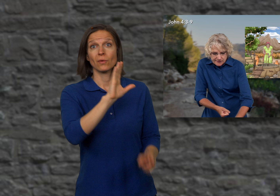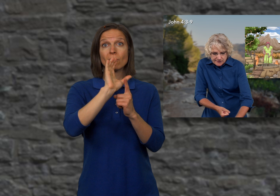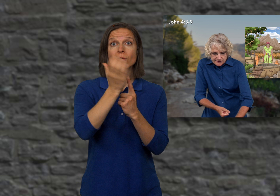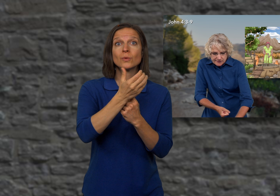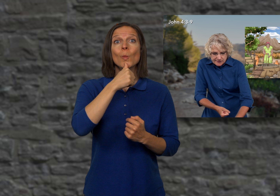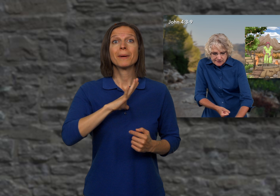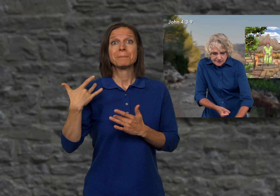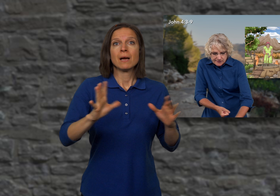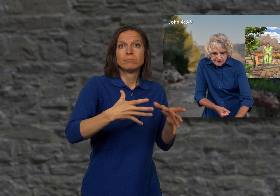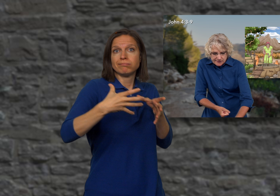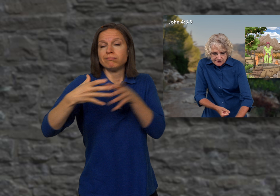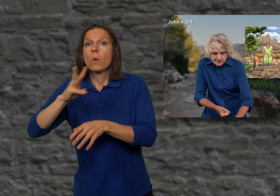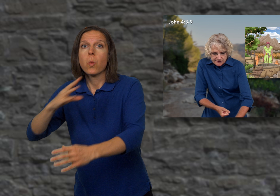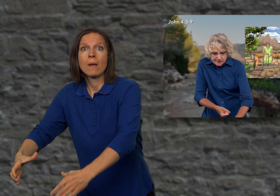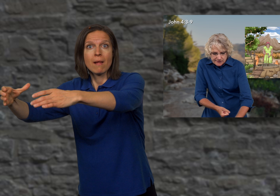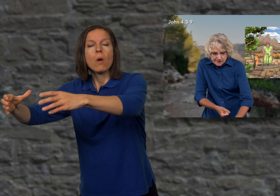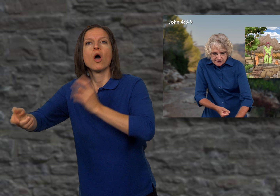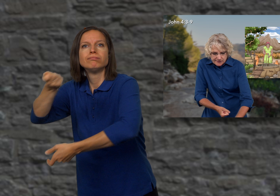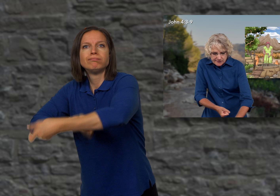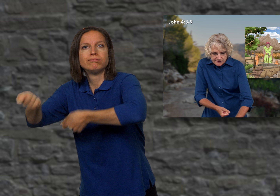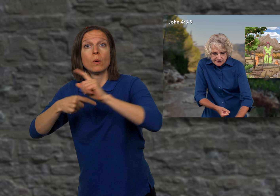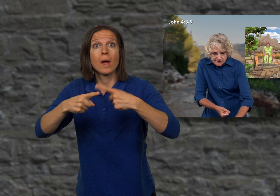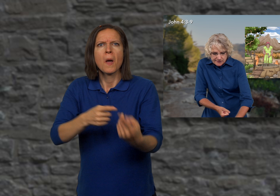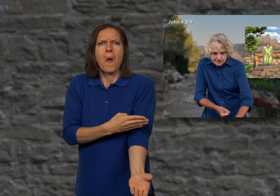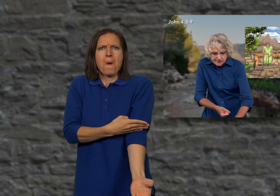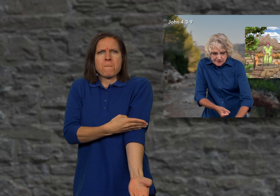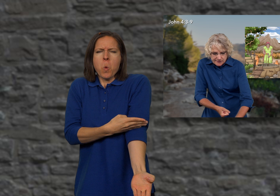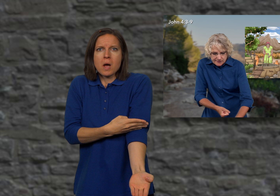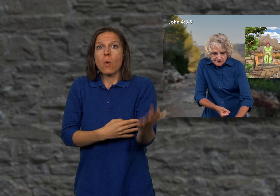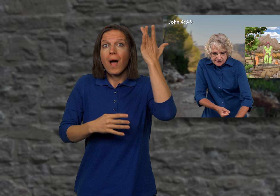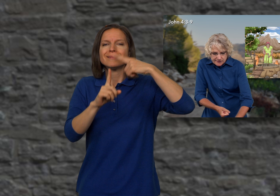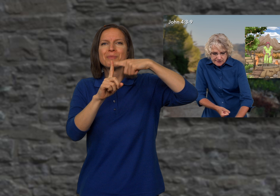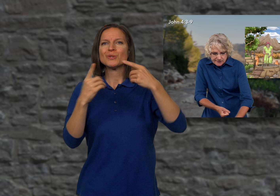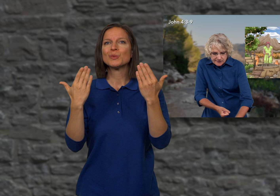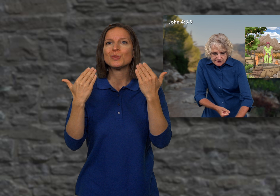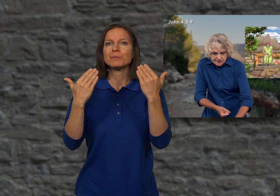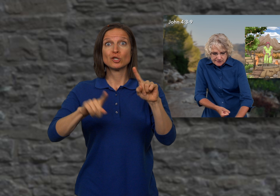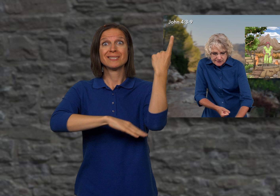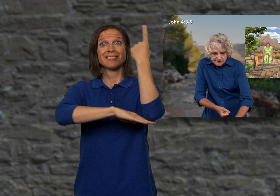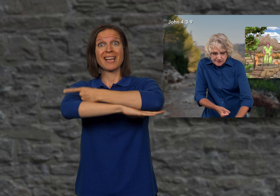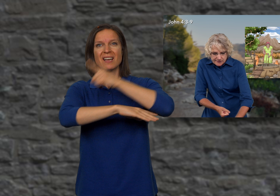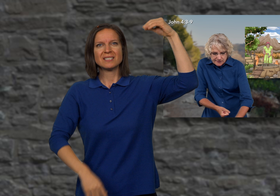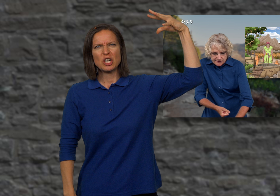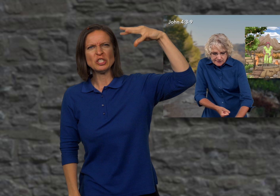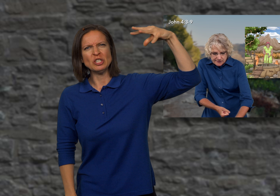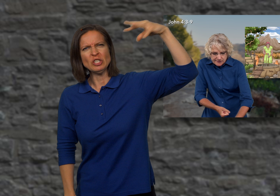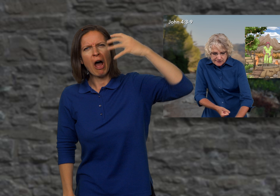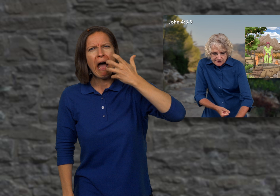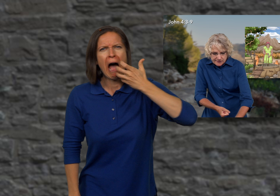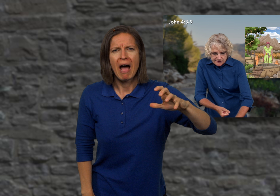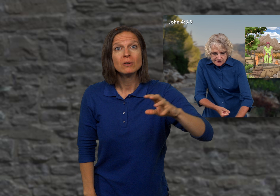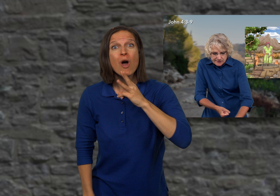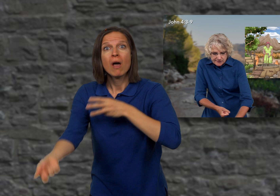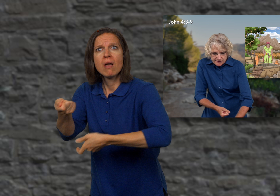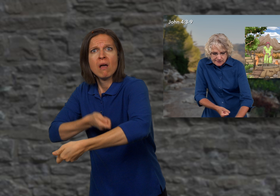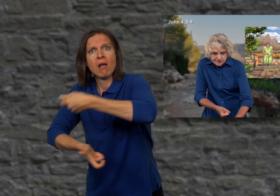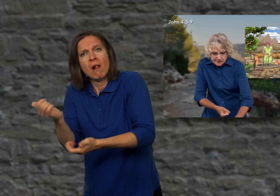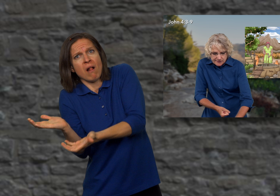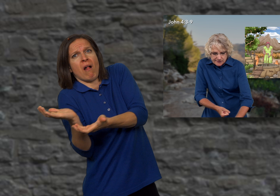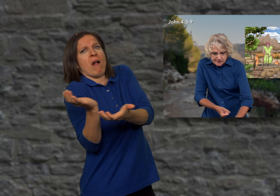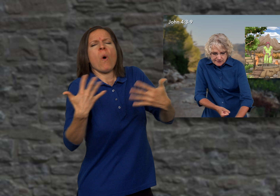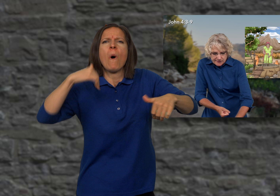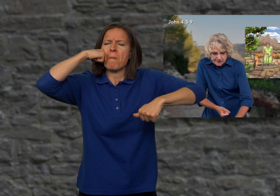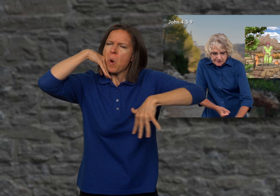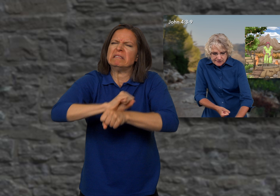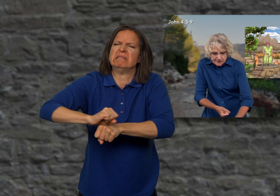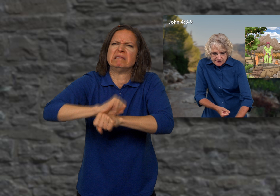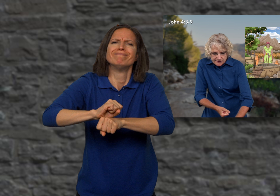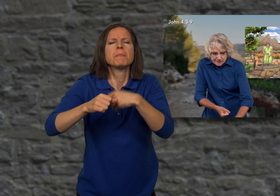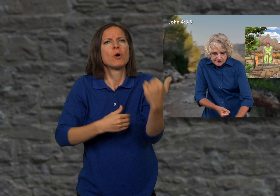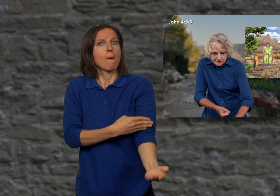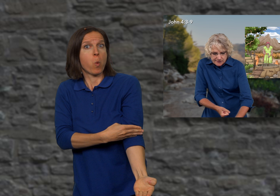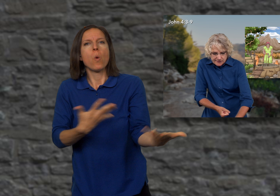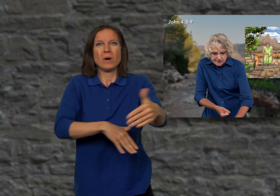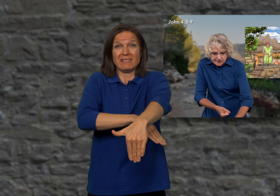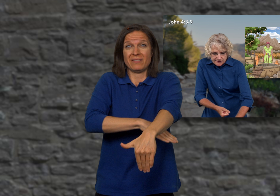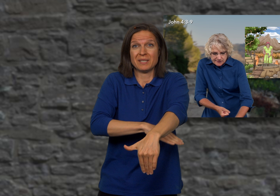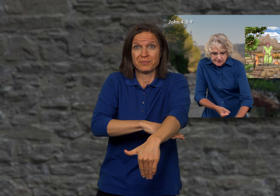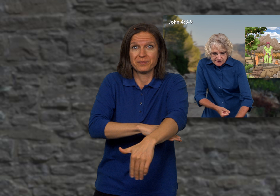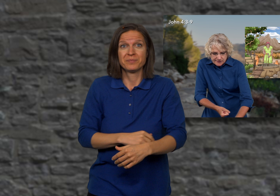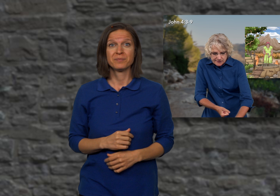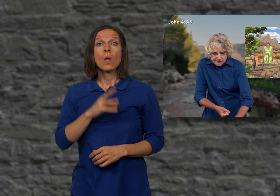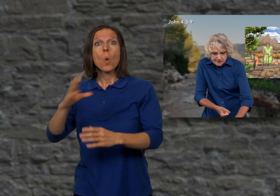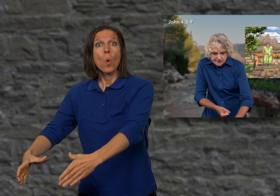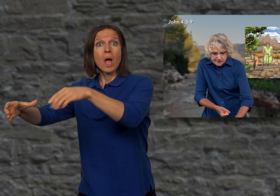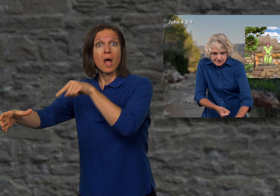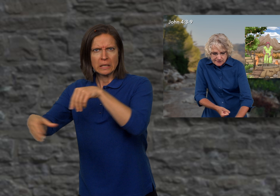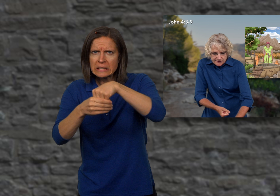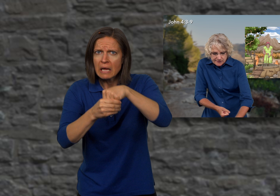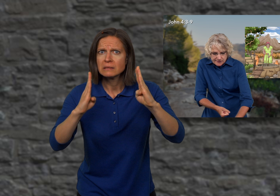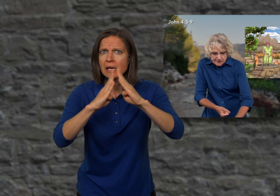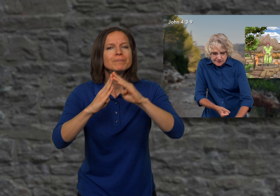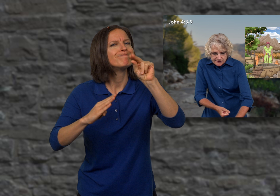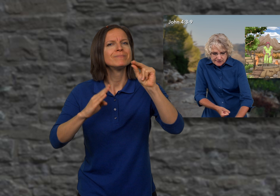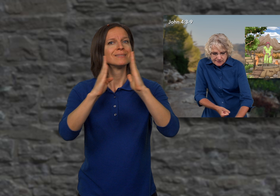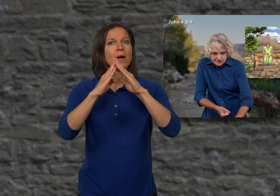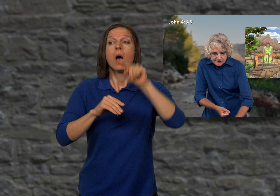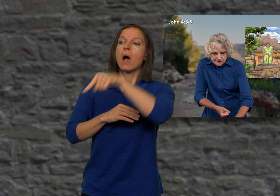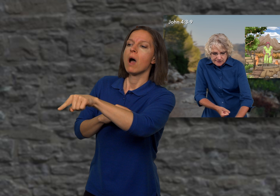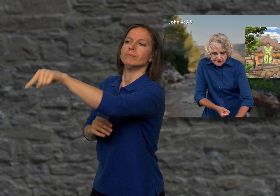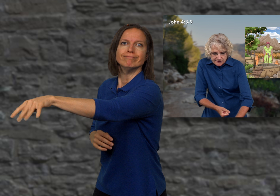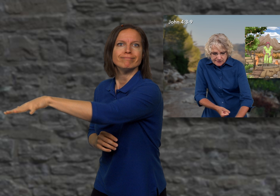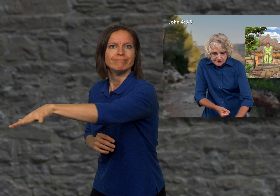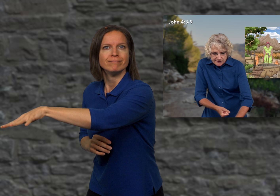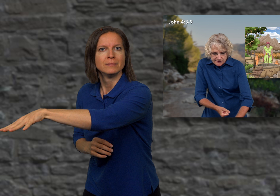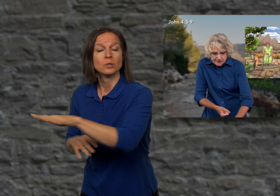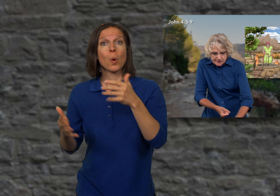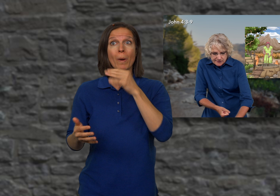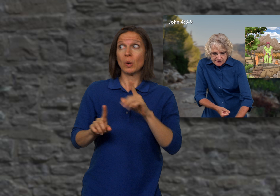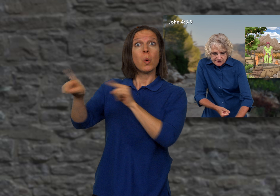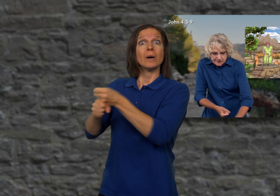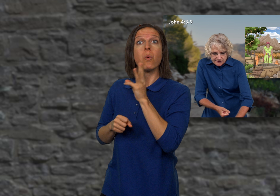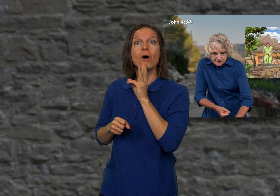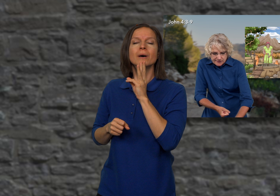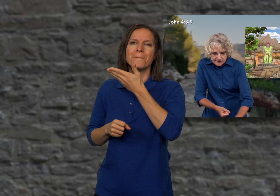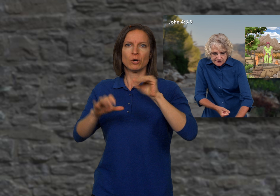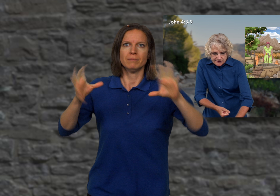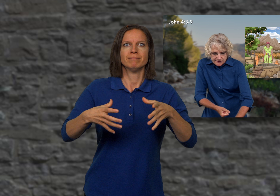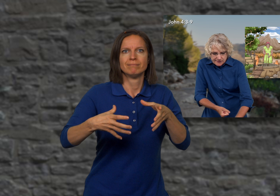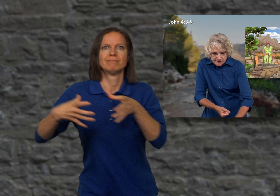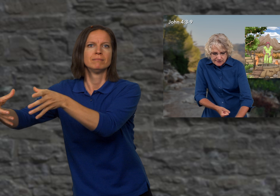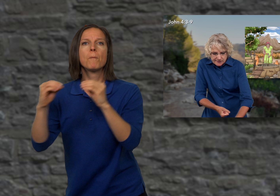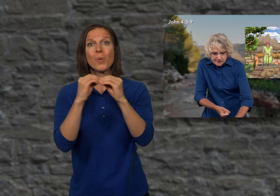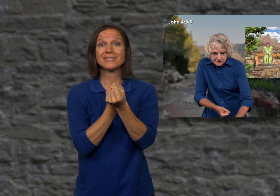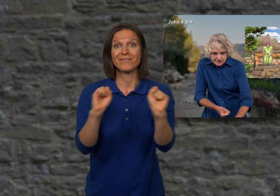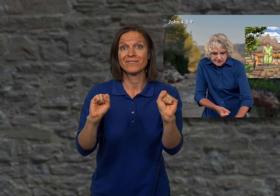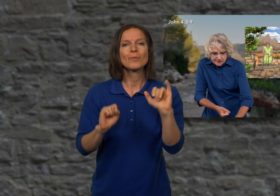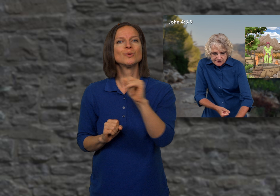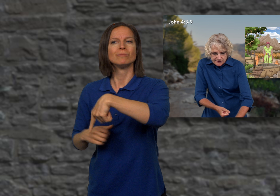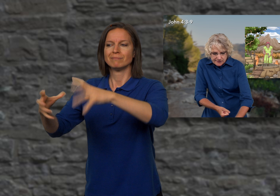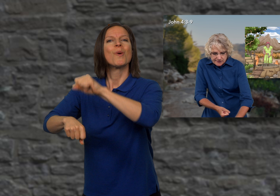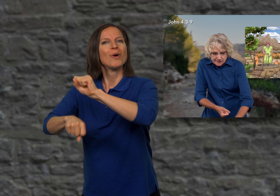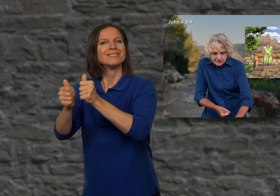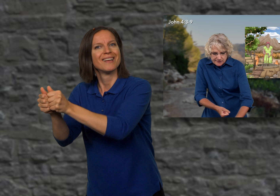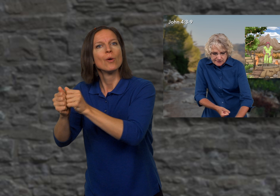(His disciples had gone into the town to buy food.) “You are a Jew,” said the woman.